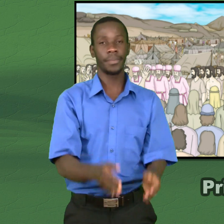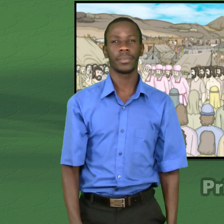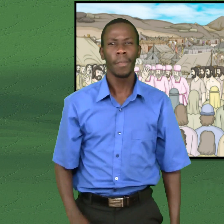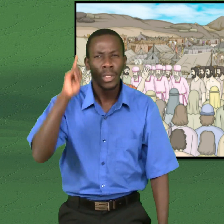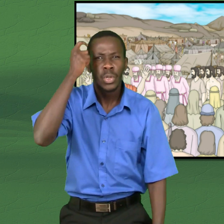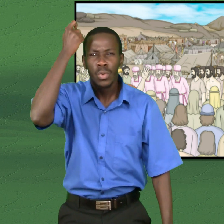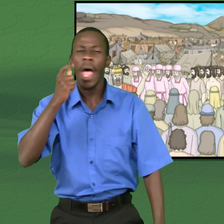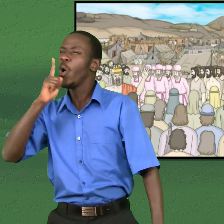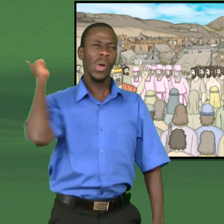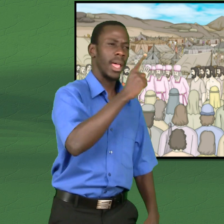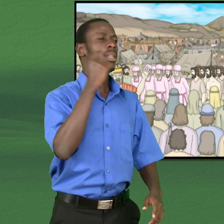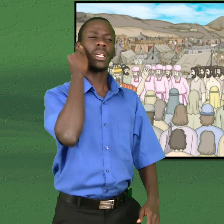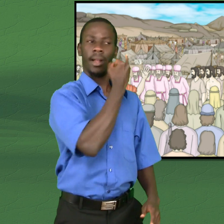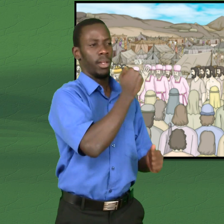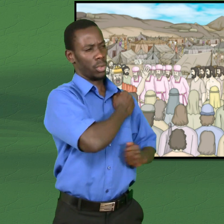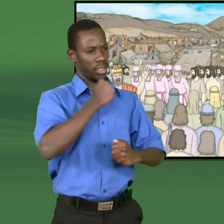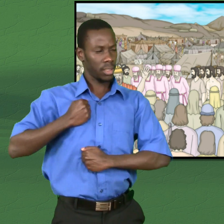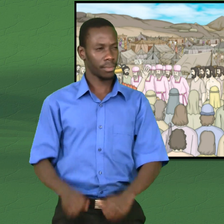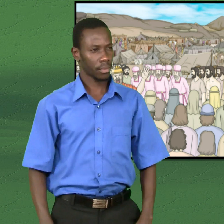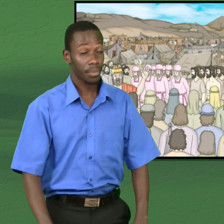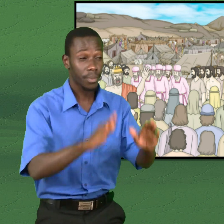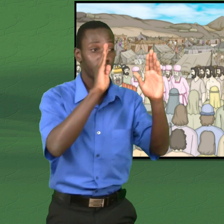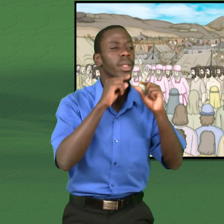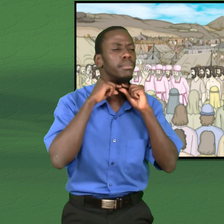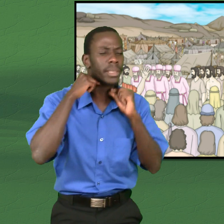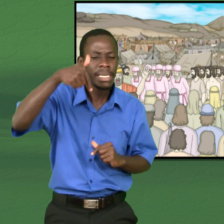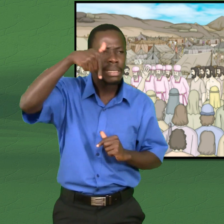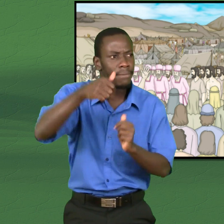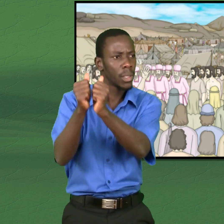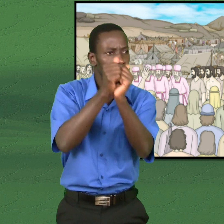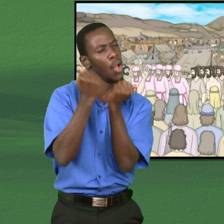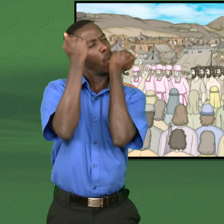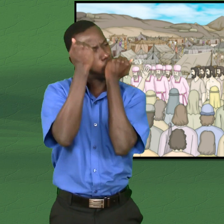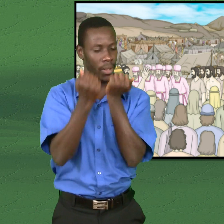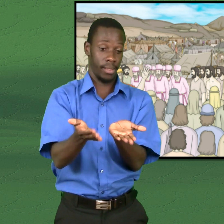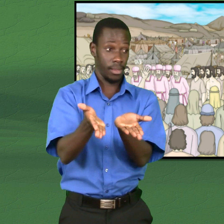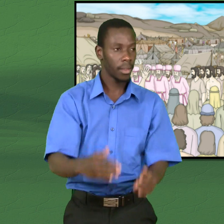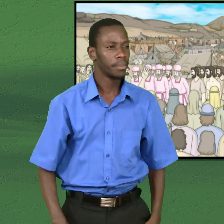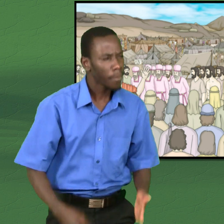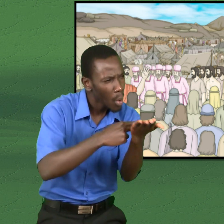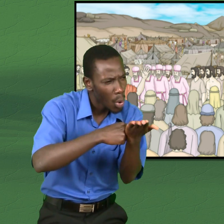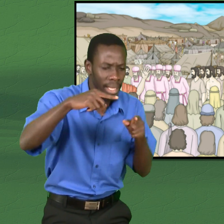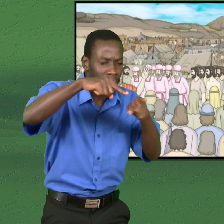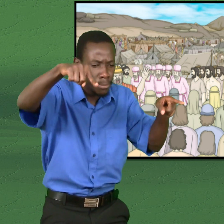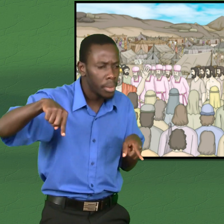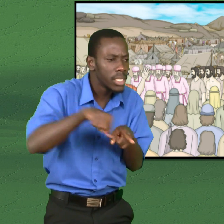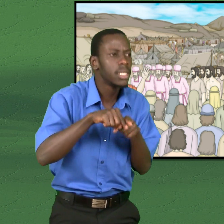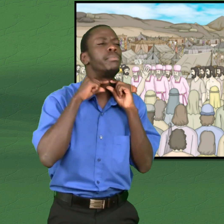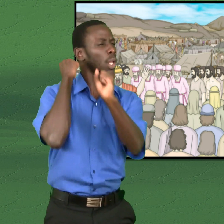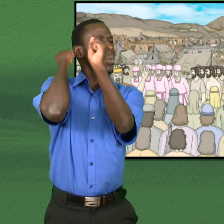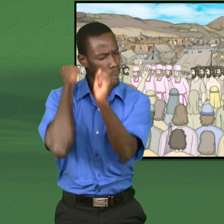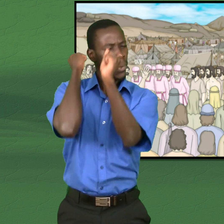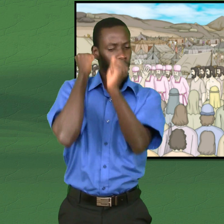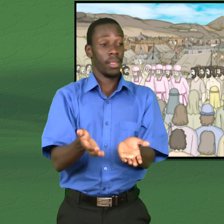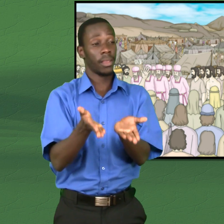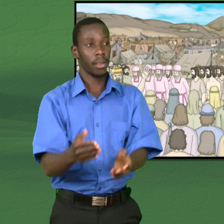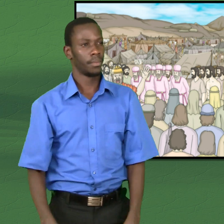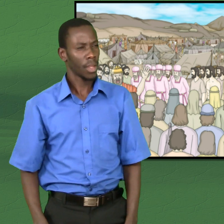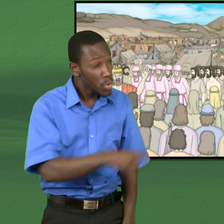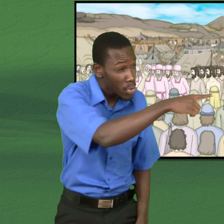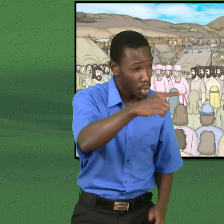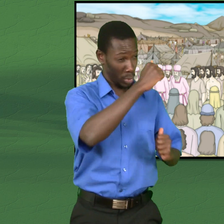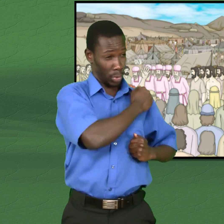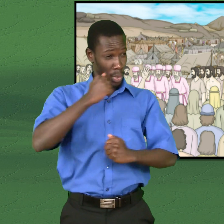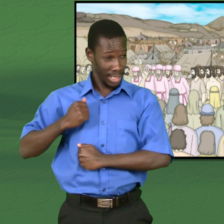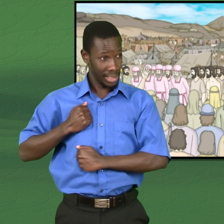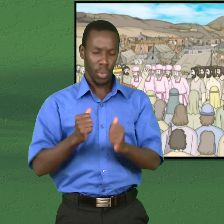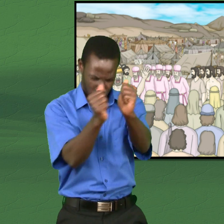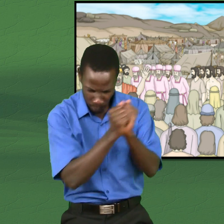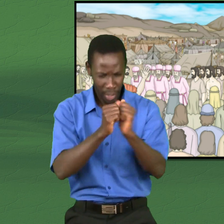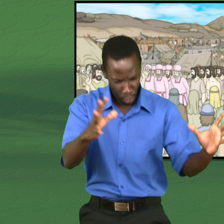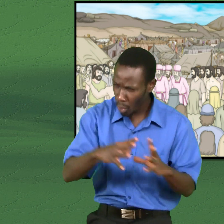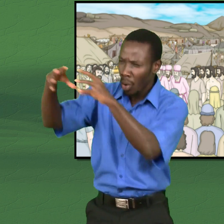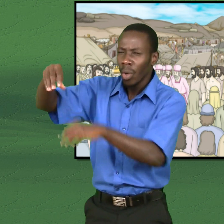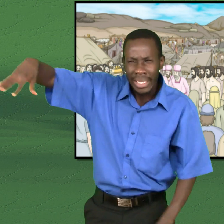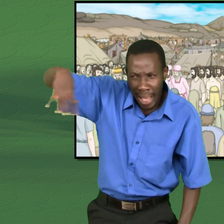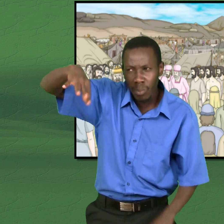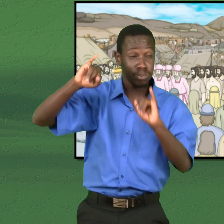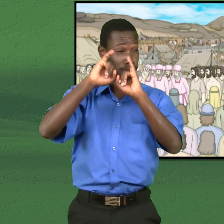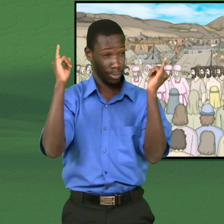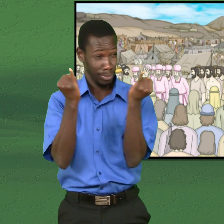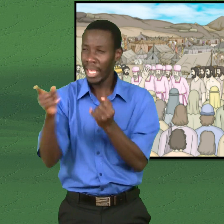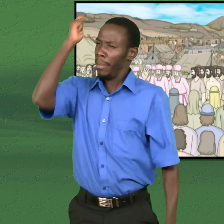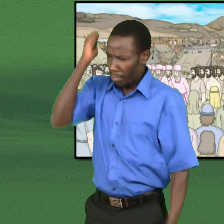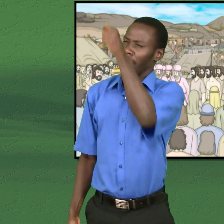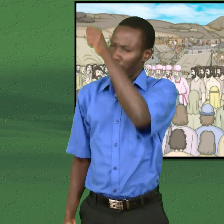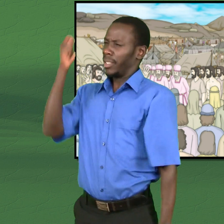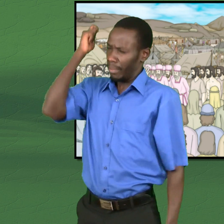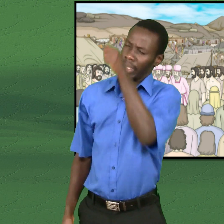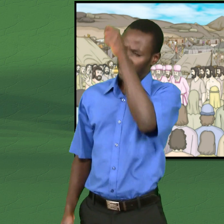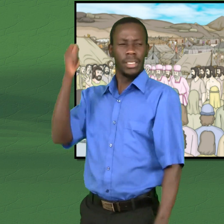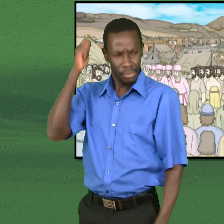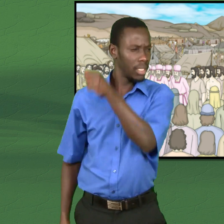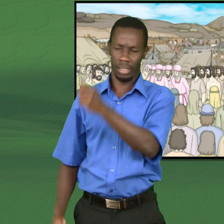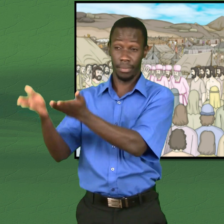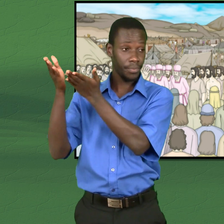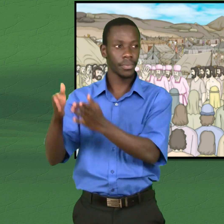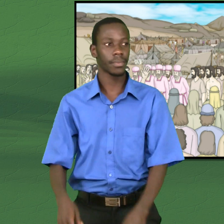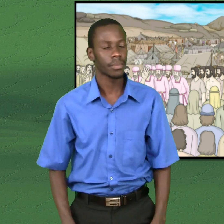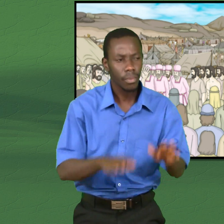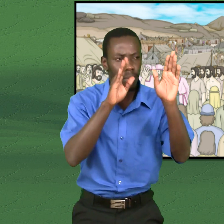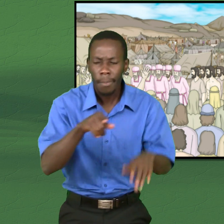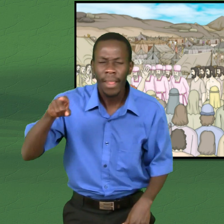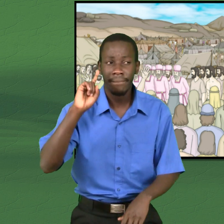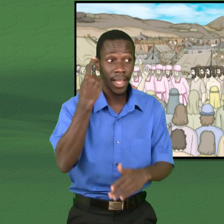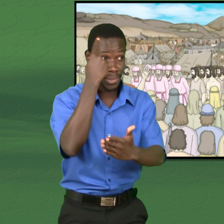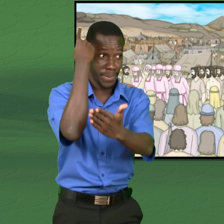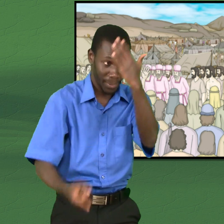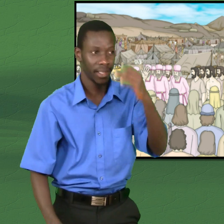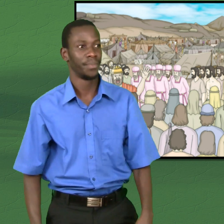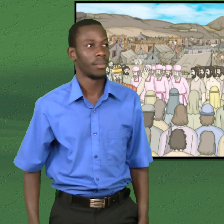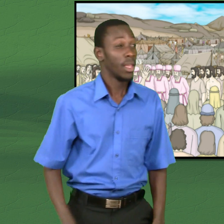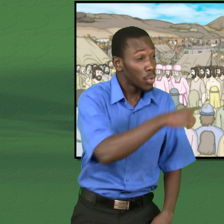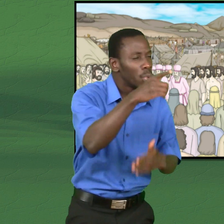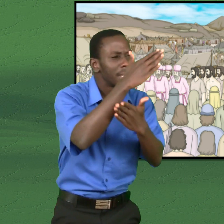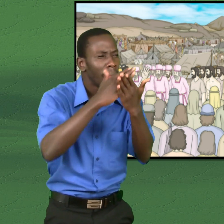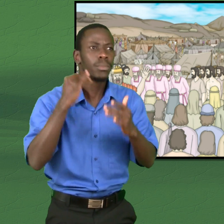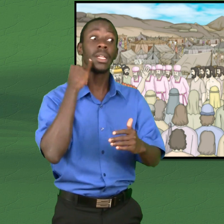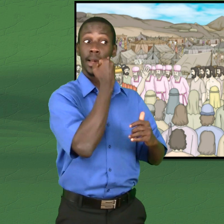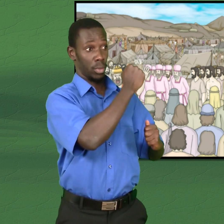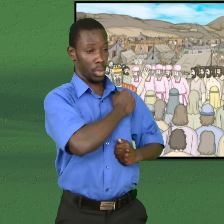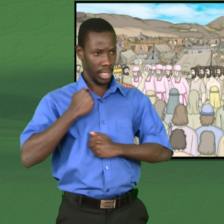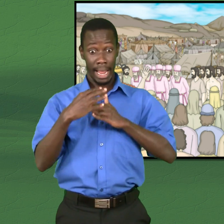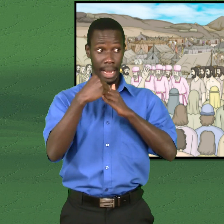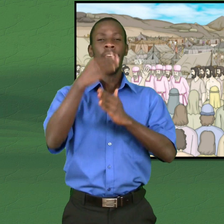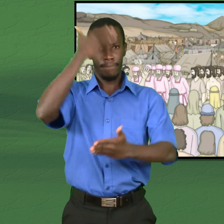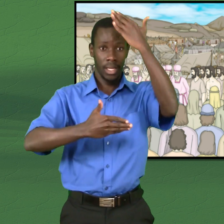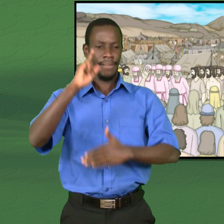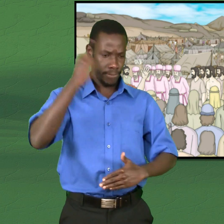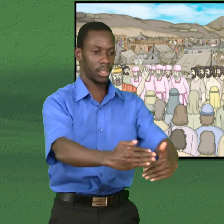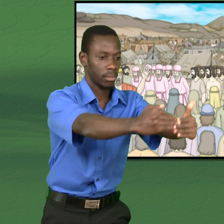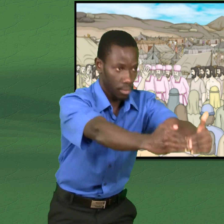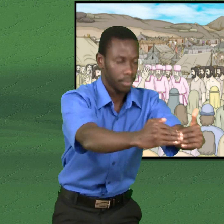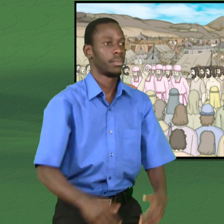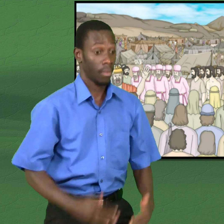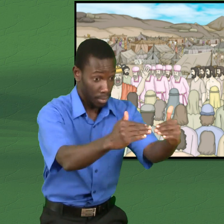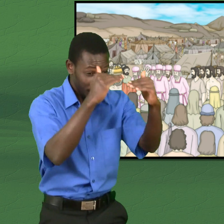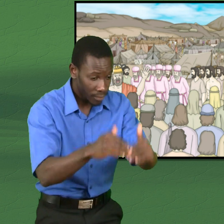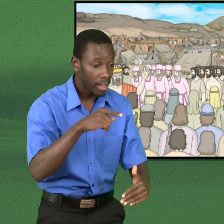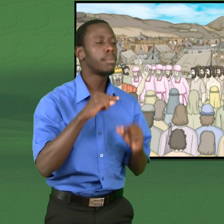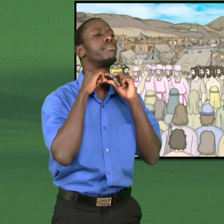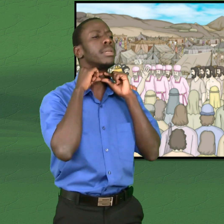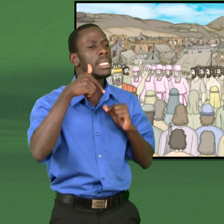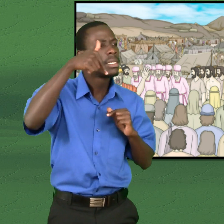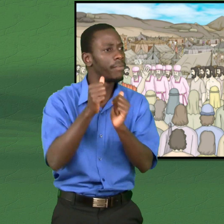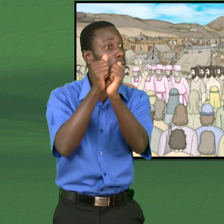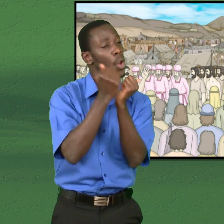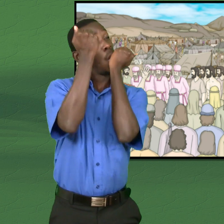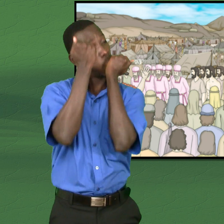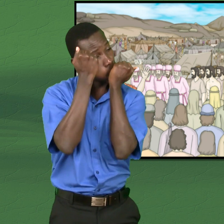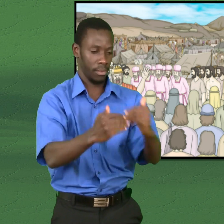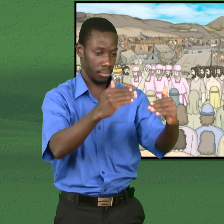And he told the people, “Advance and march around the city, with the armed troops going ahead of the ark of the LORD.”